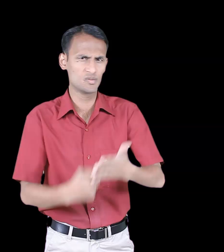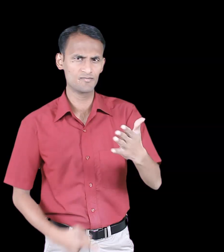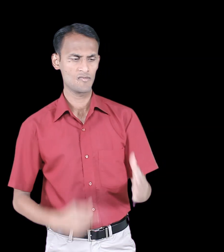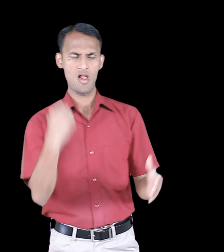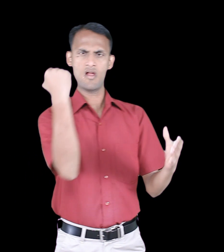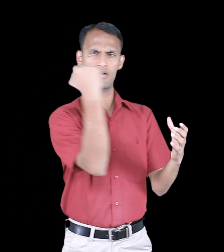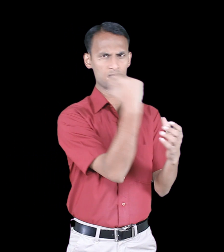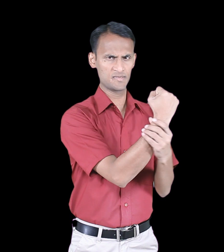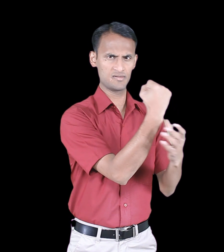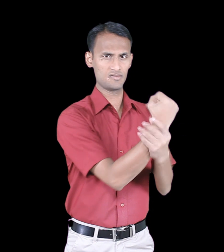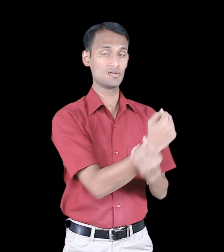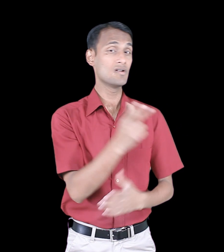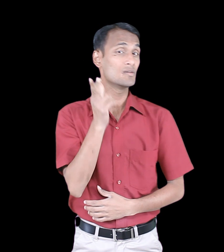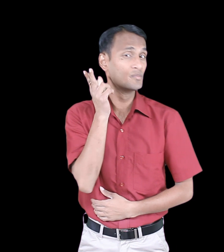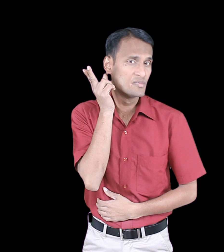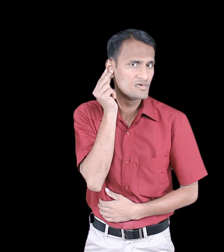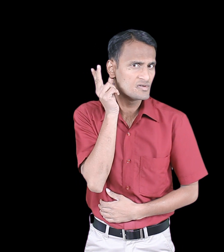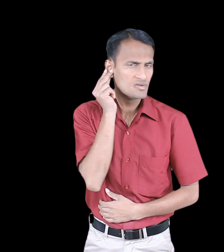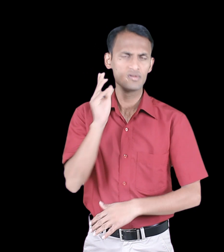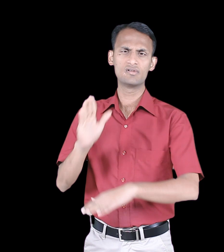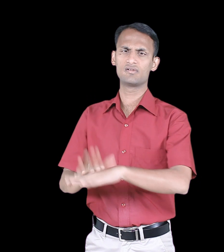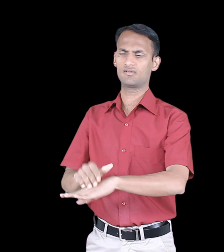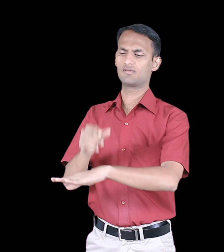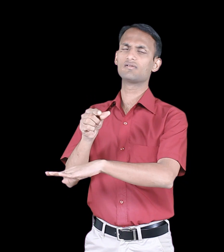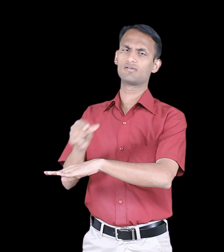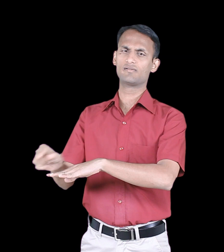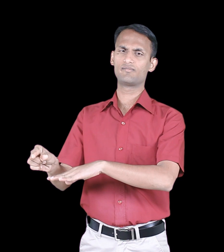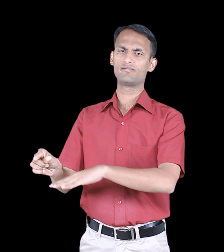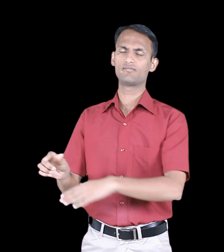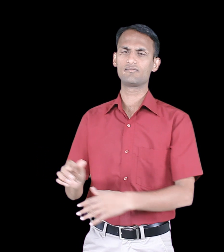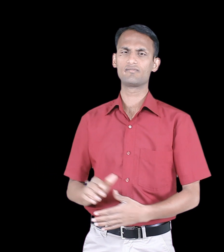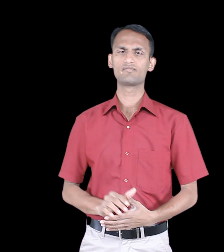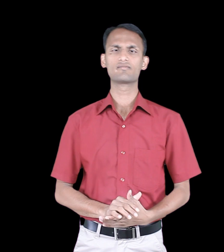Abram, Sarai and Hagar